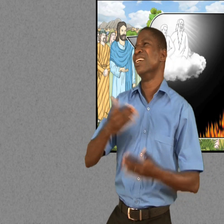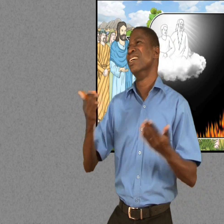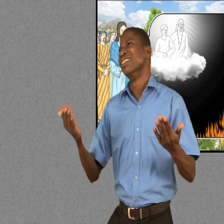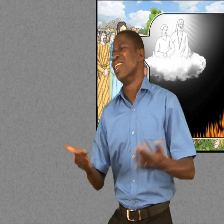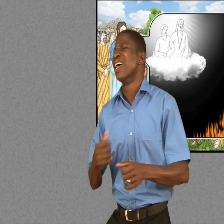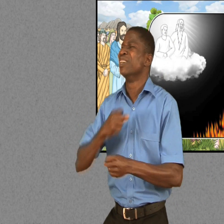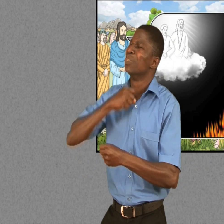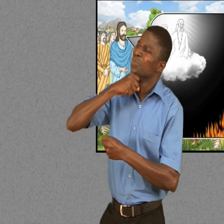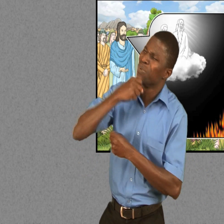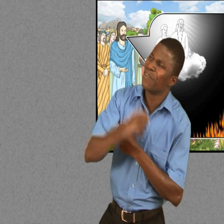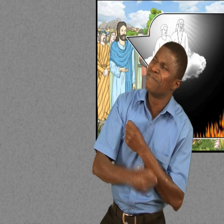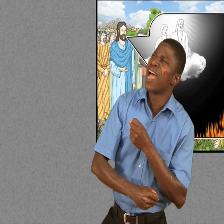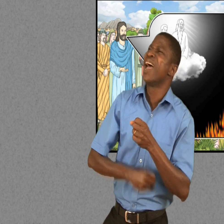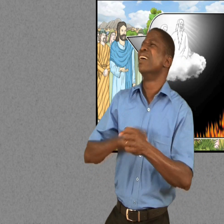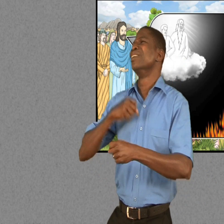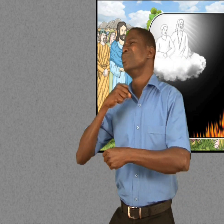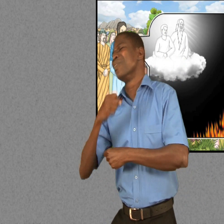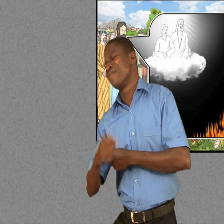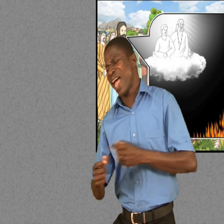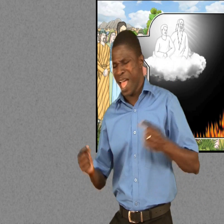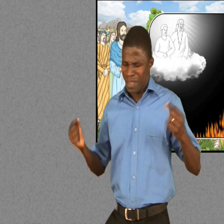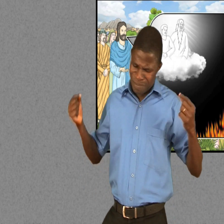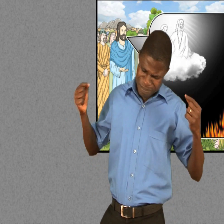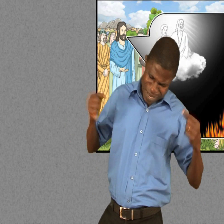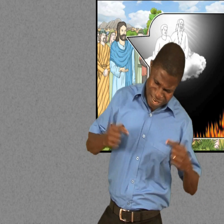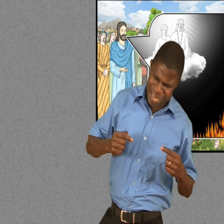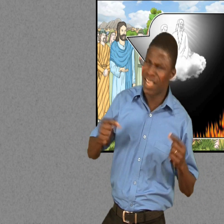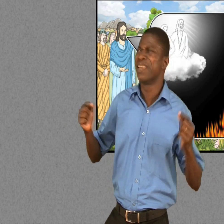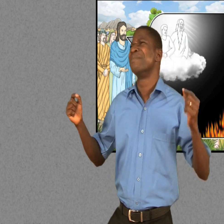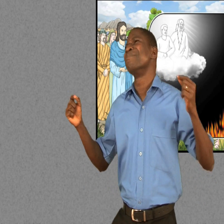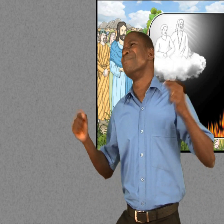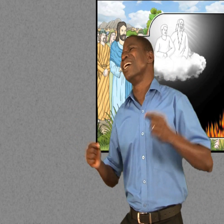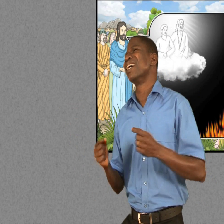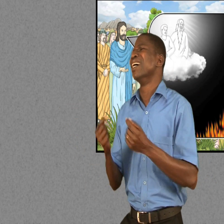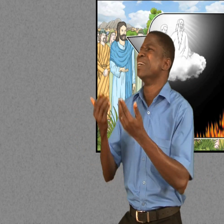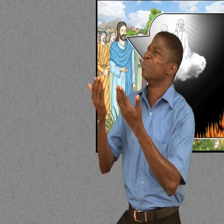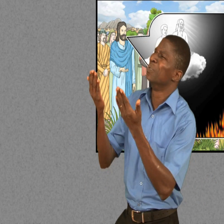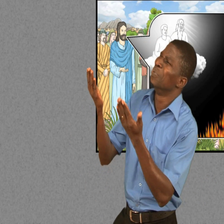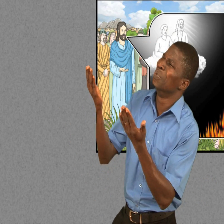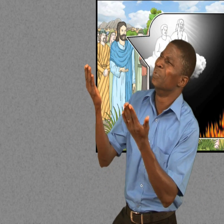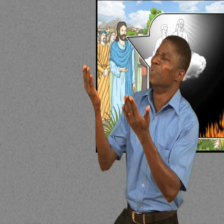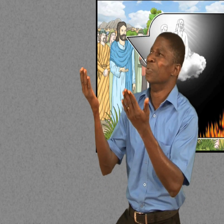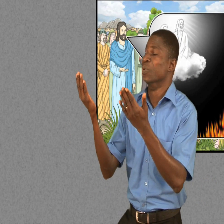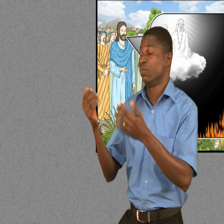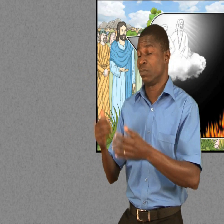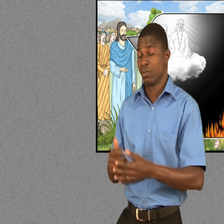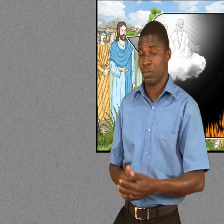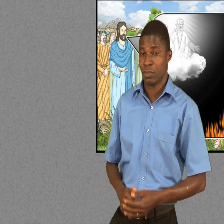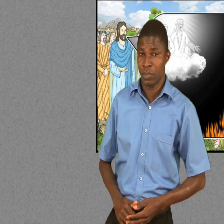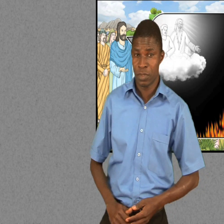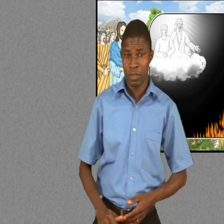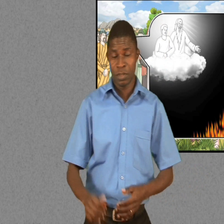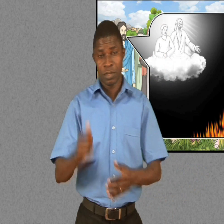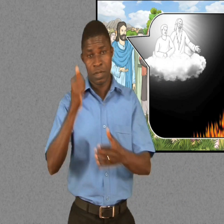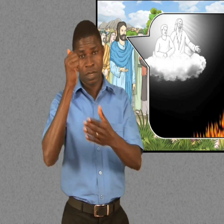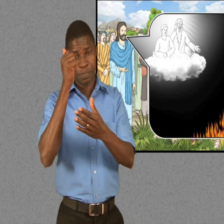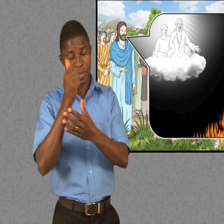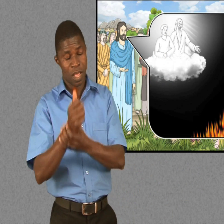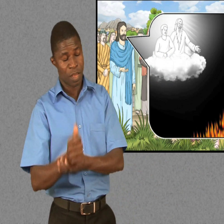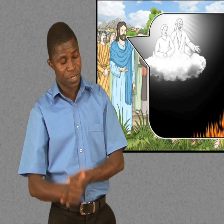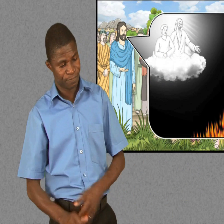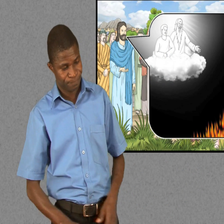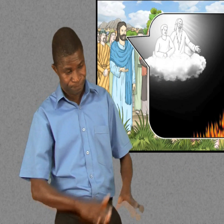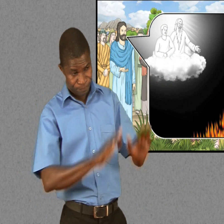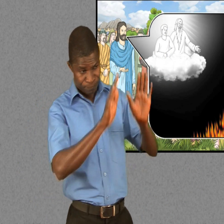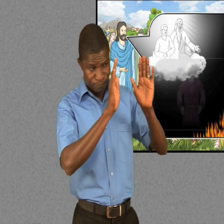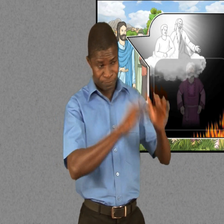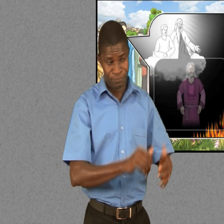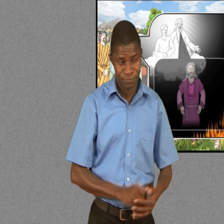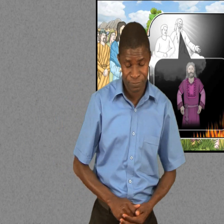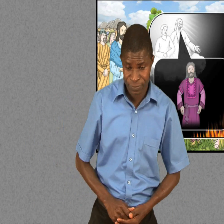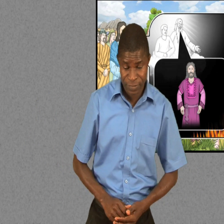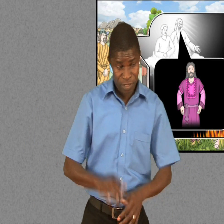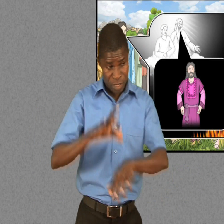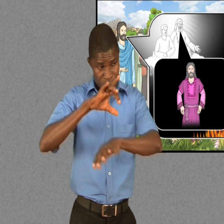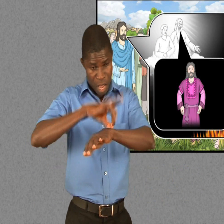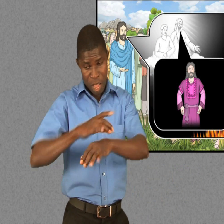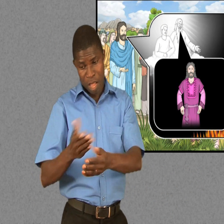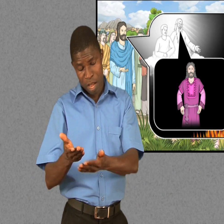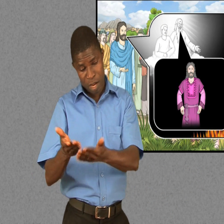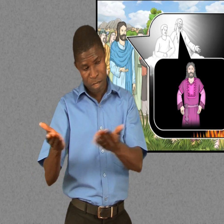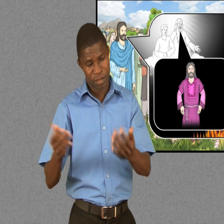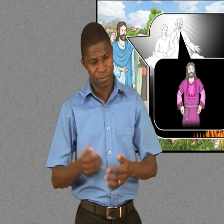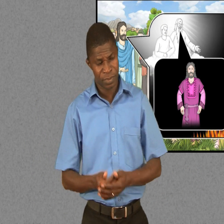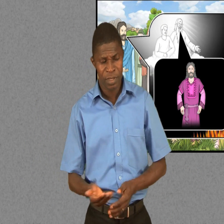For I am in agony in this fire.’